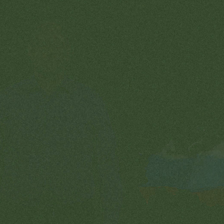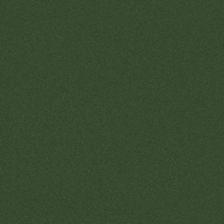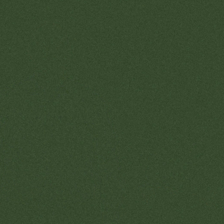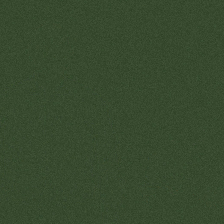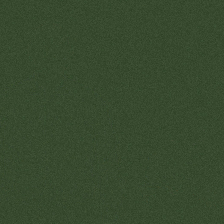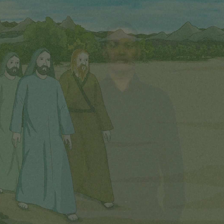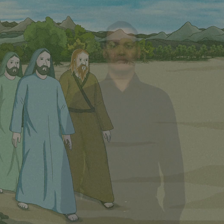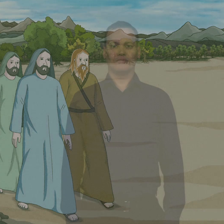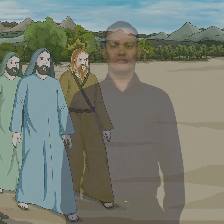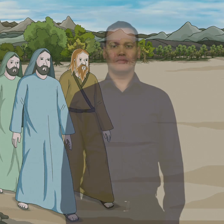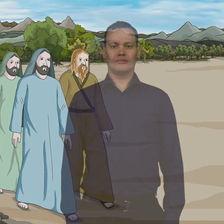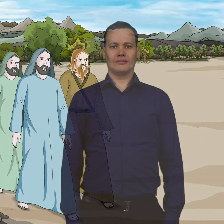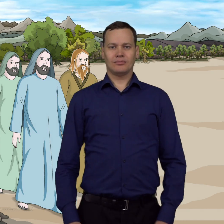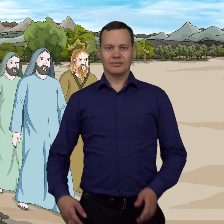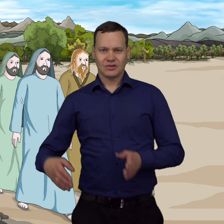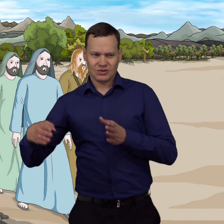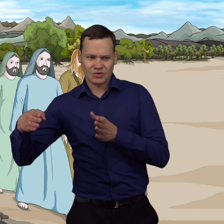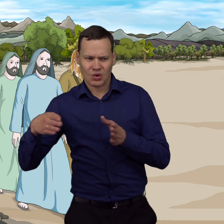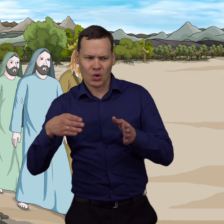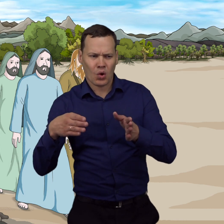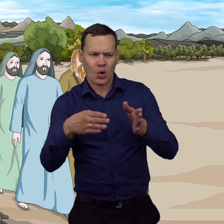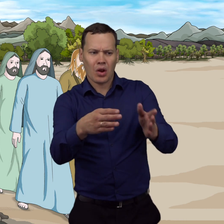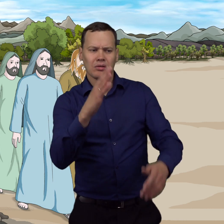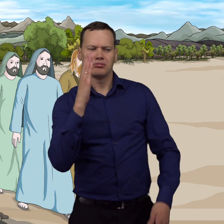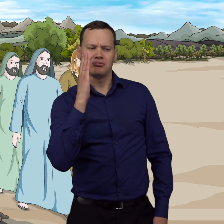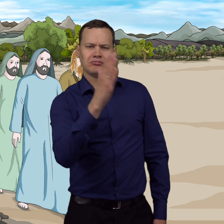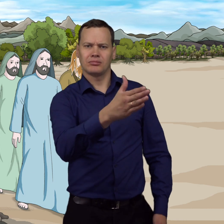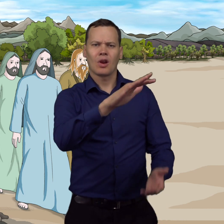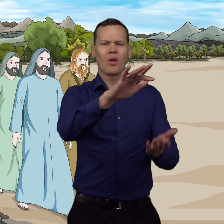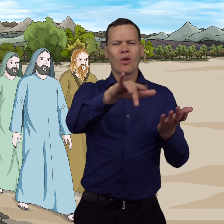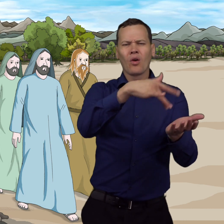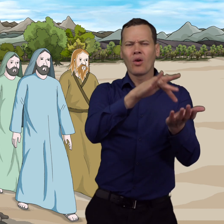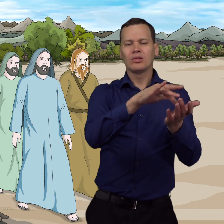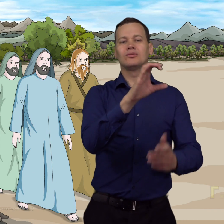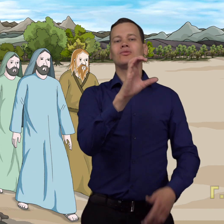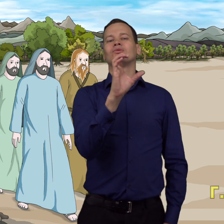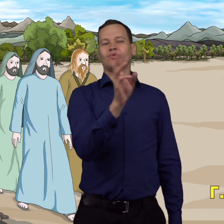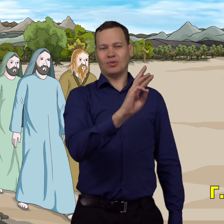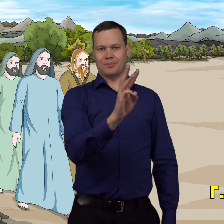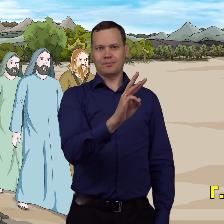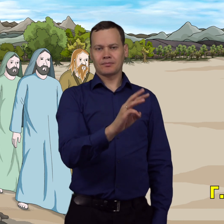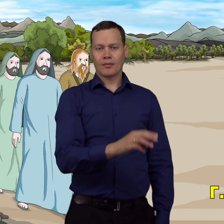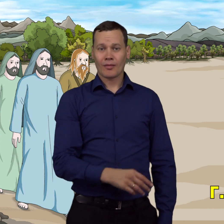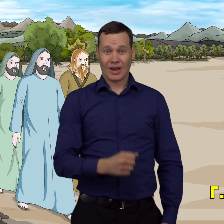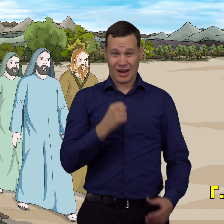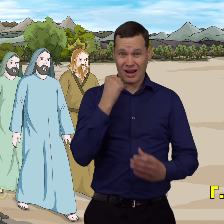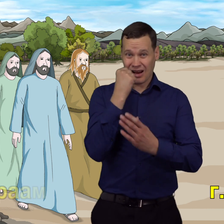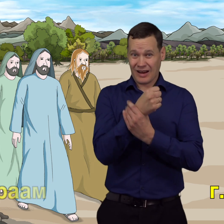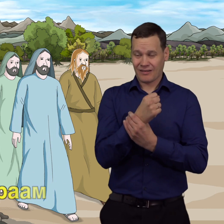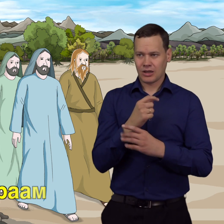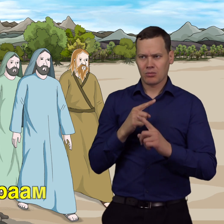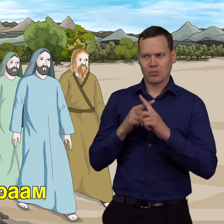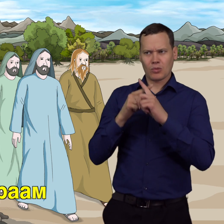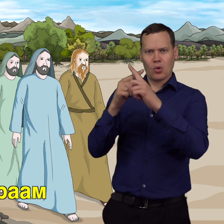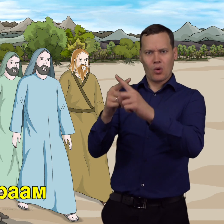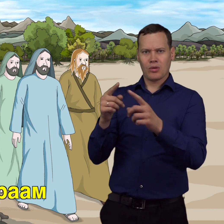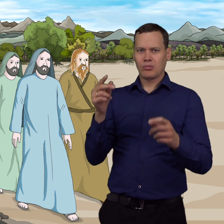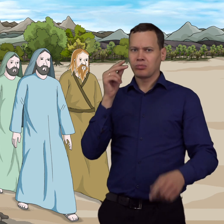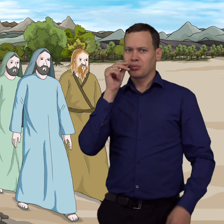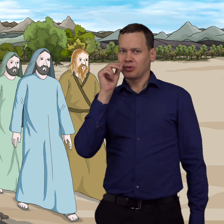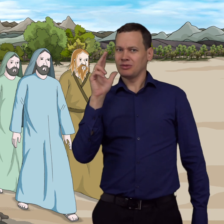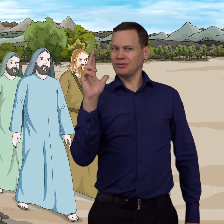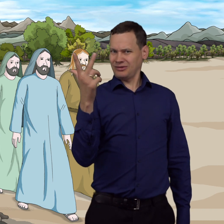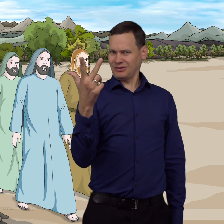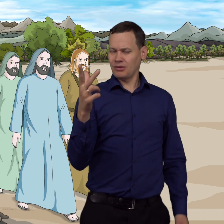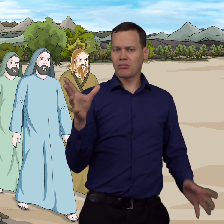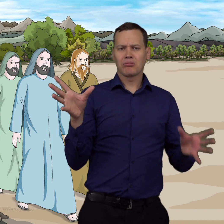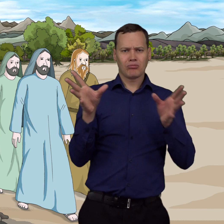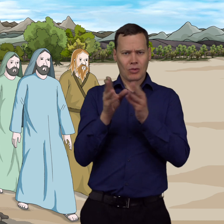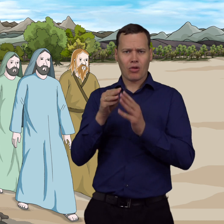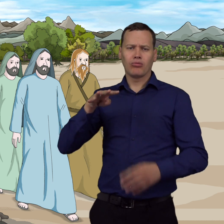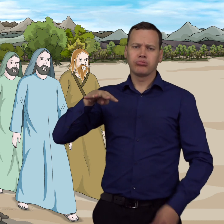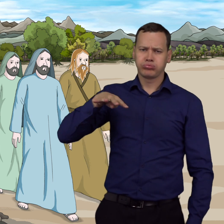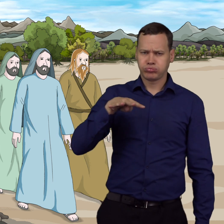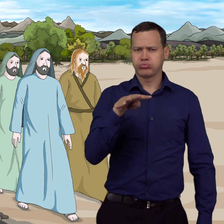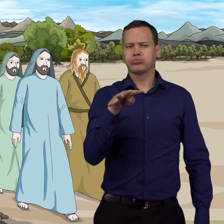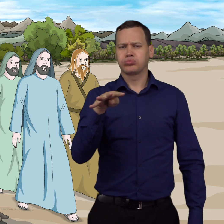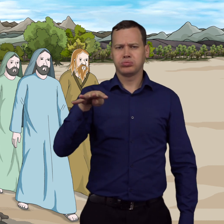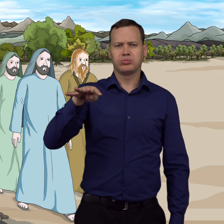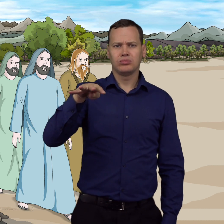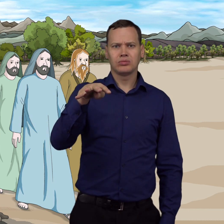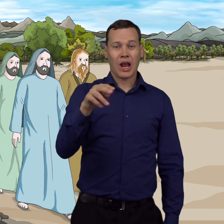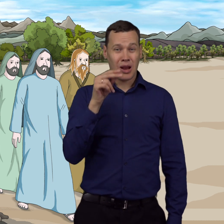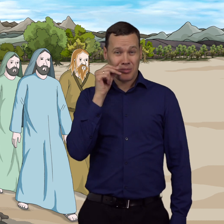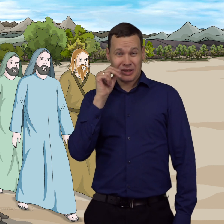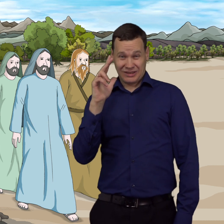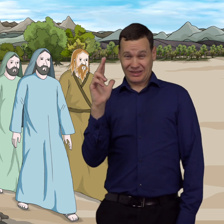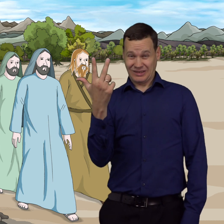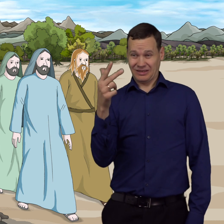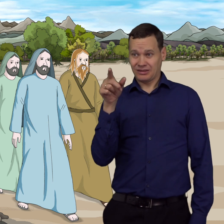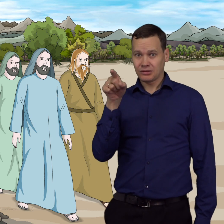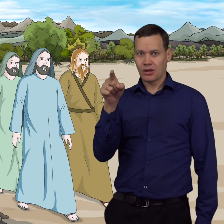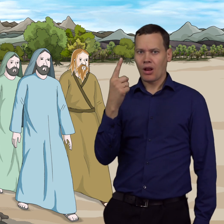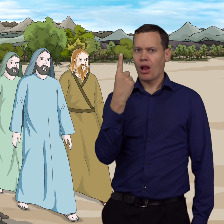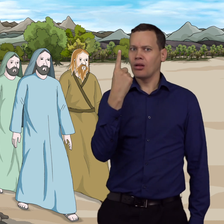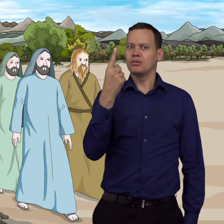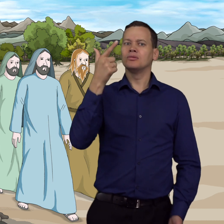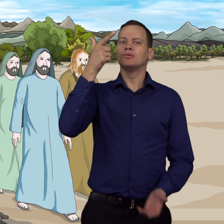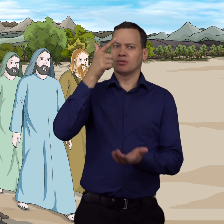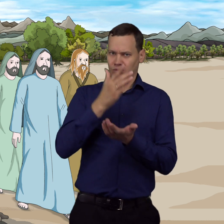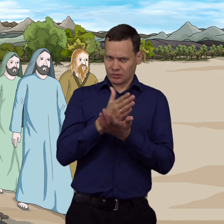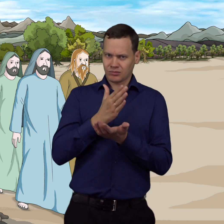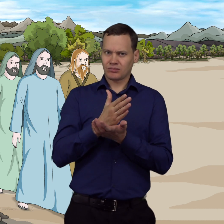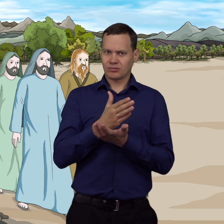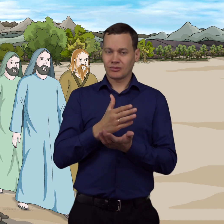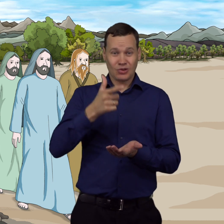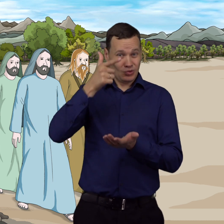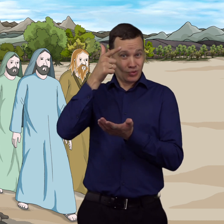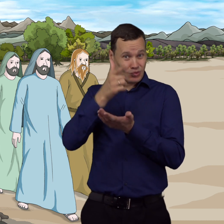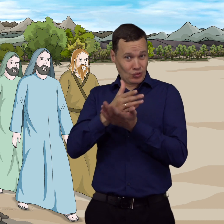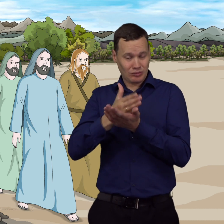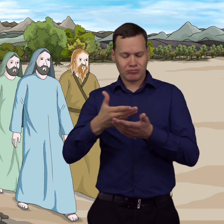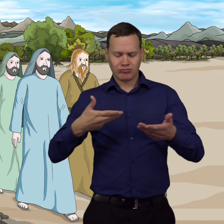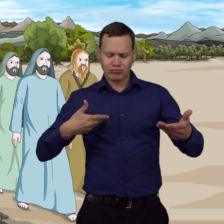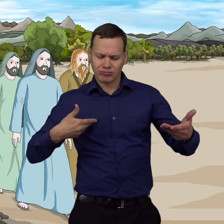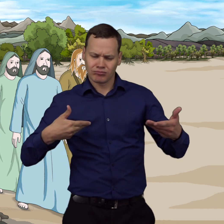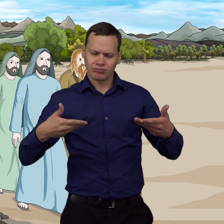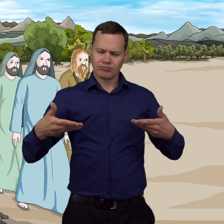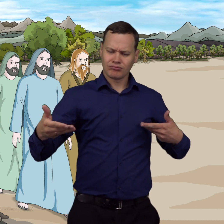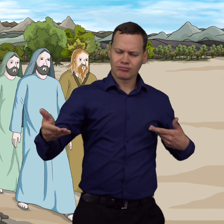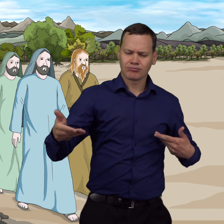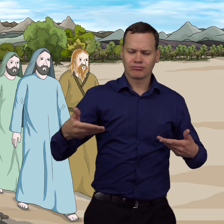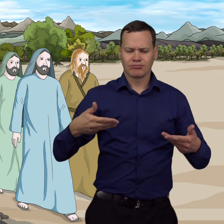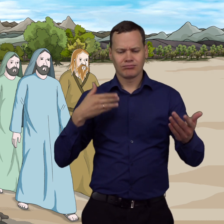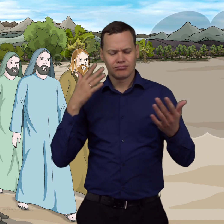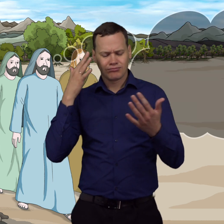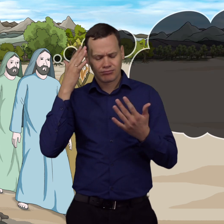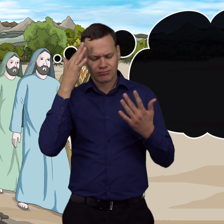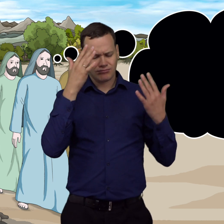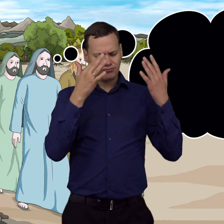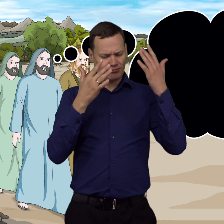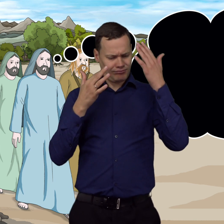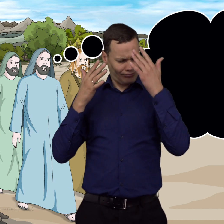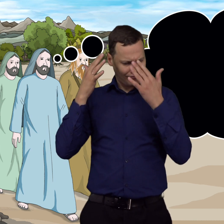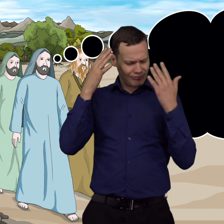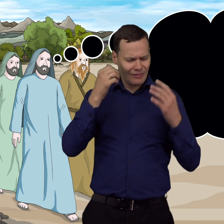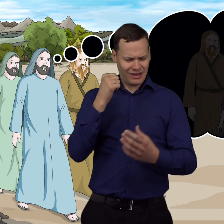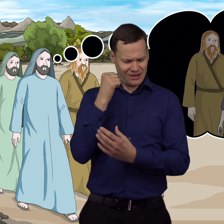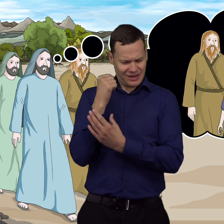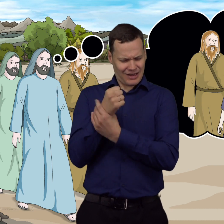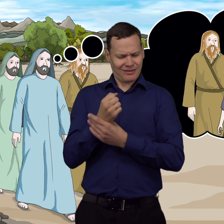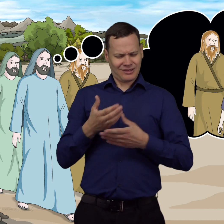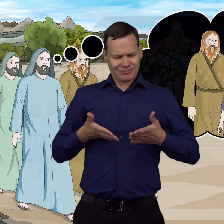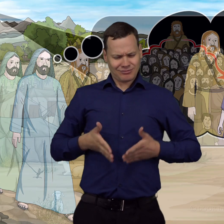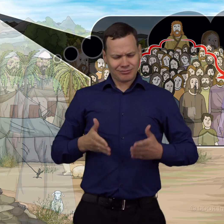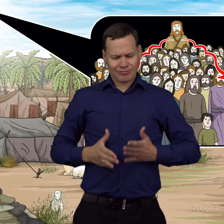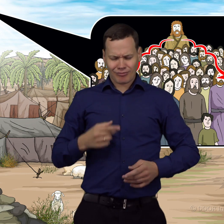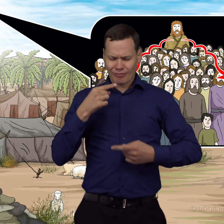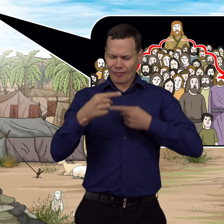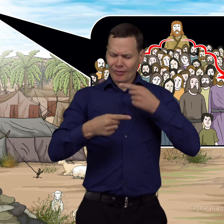When the men got up to leave, they looked out over Sodom, and Abraham walked along with them to see them off. And the LORD said, “Shall I hide from Abraham what I am about to do?